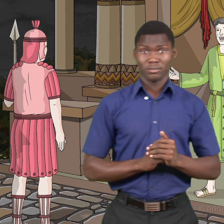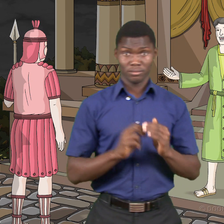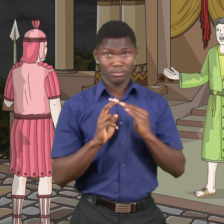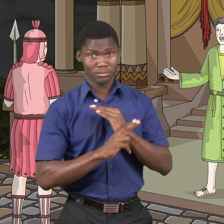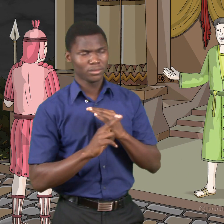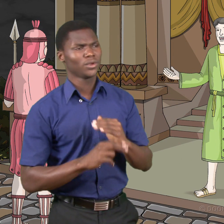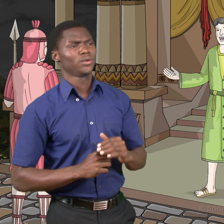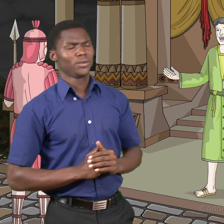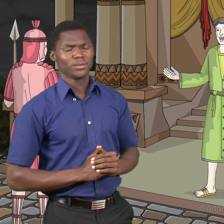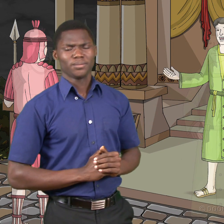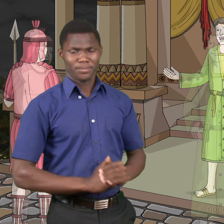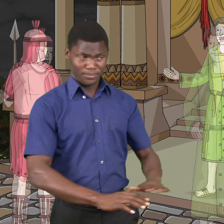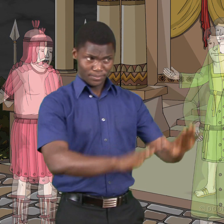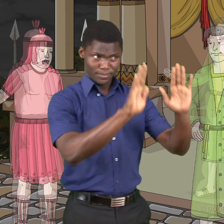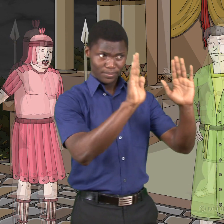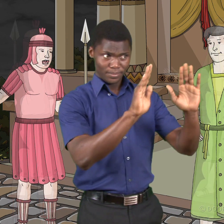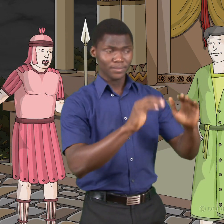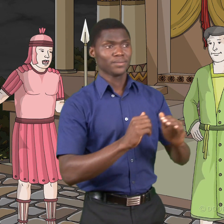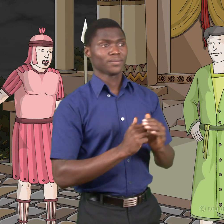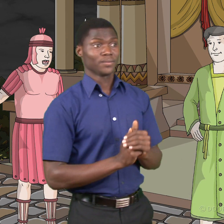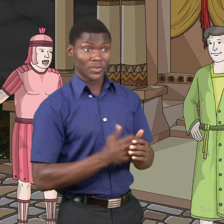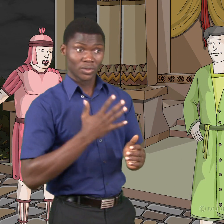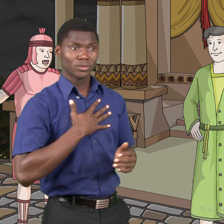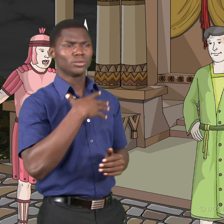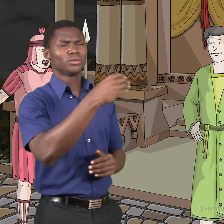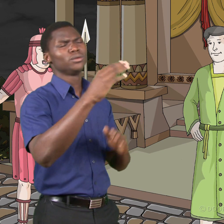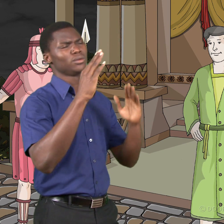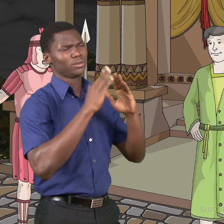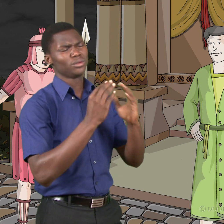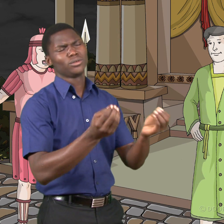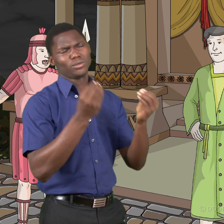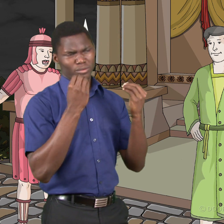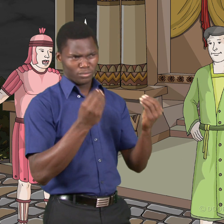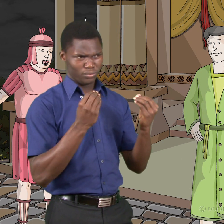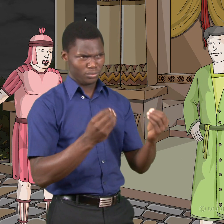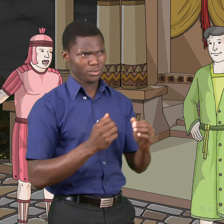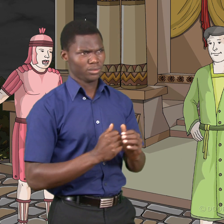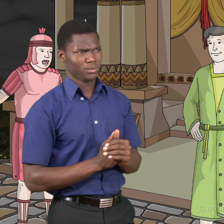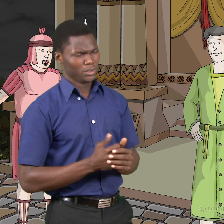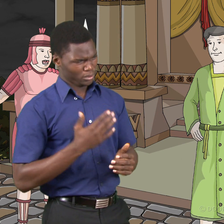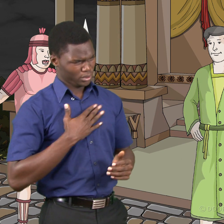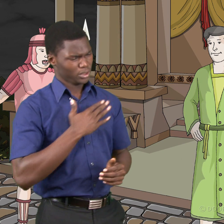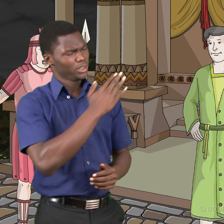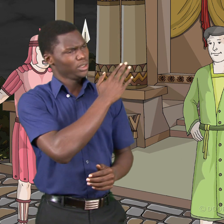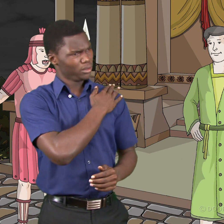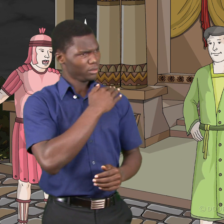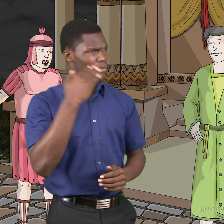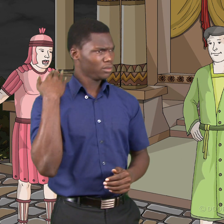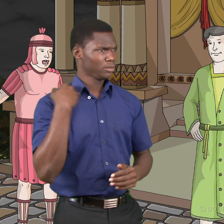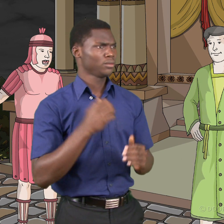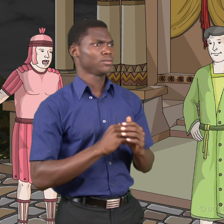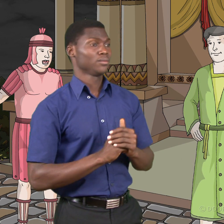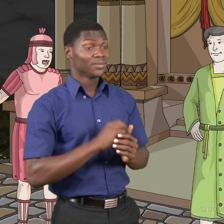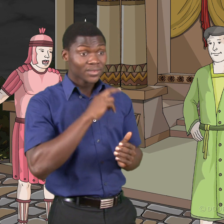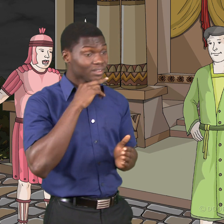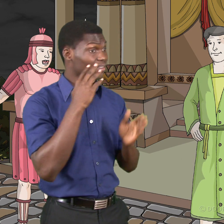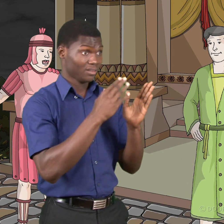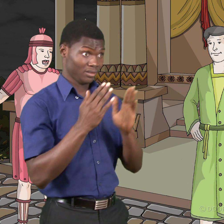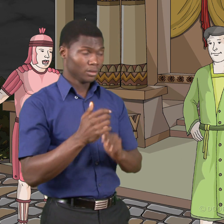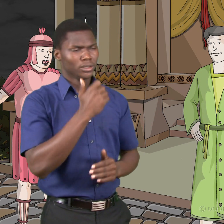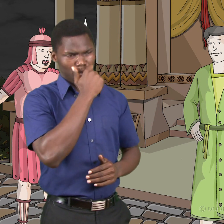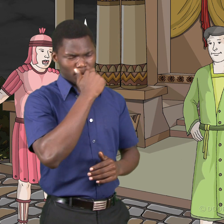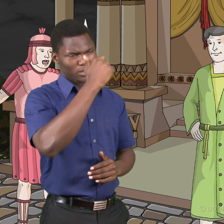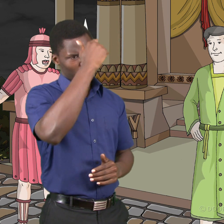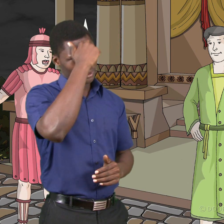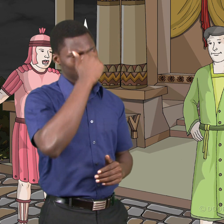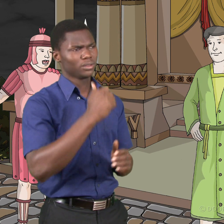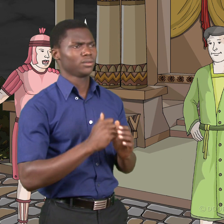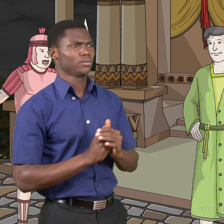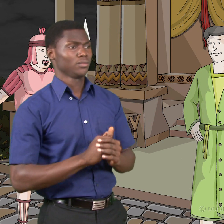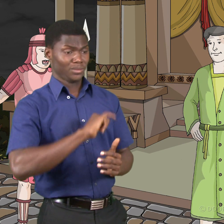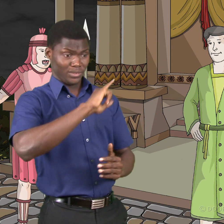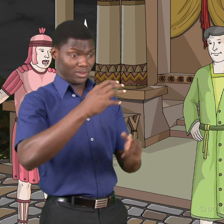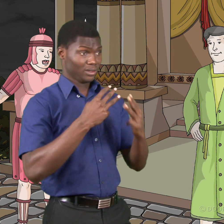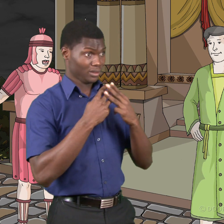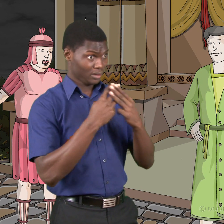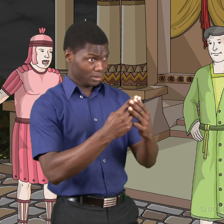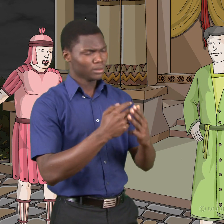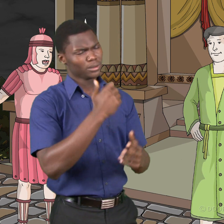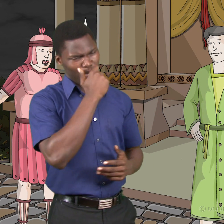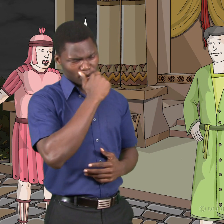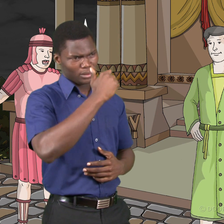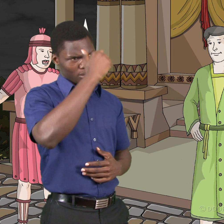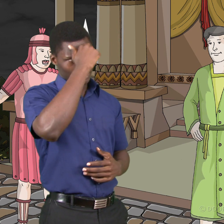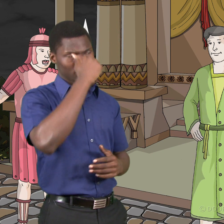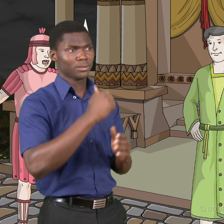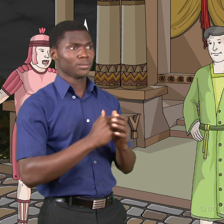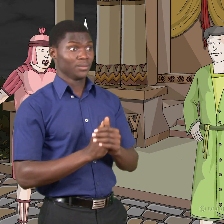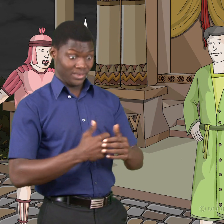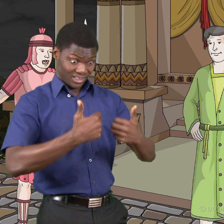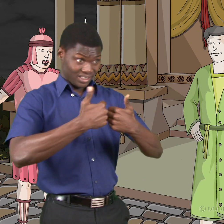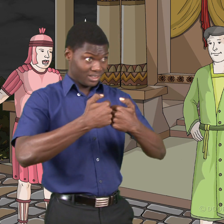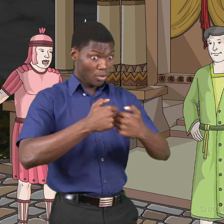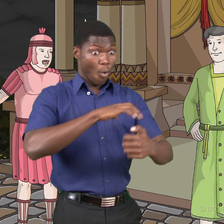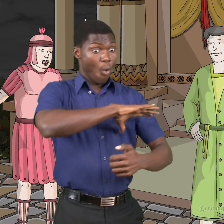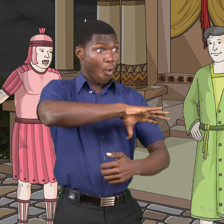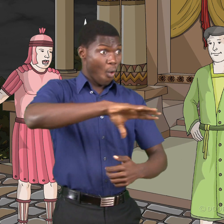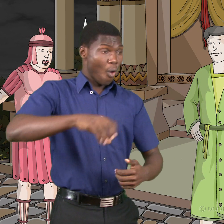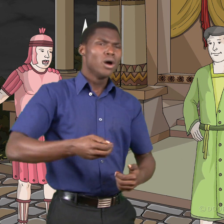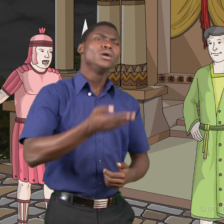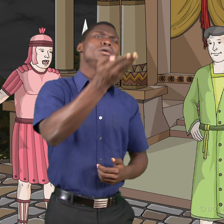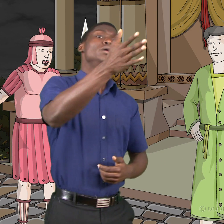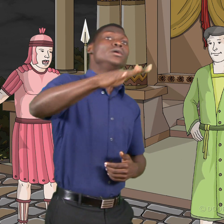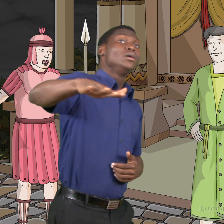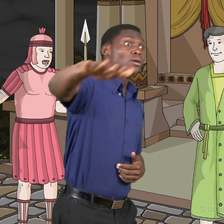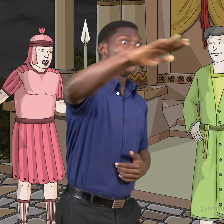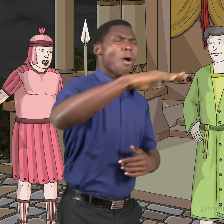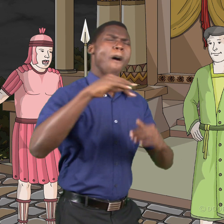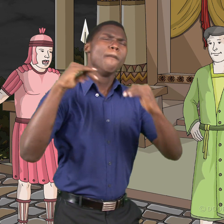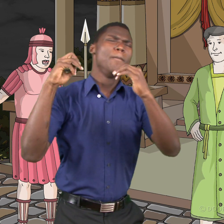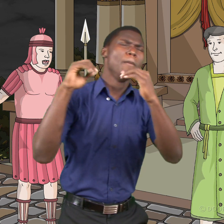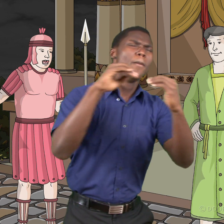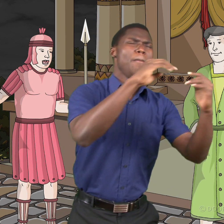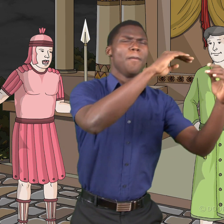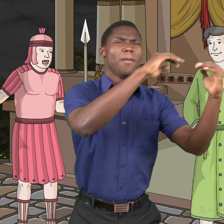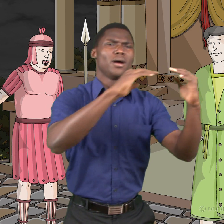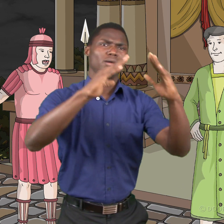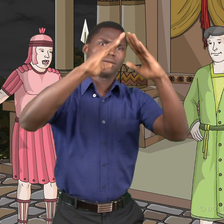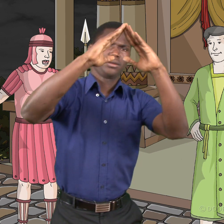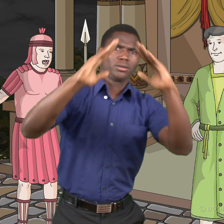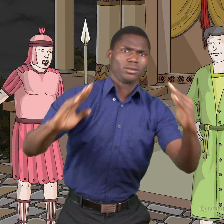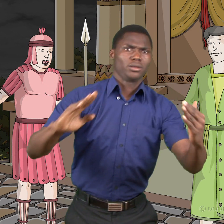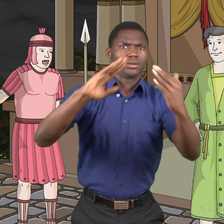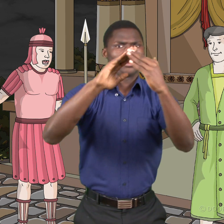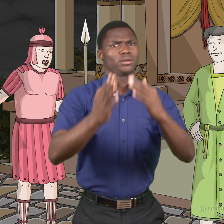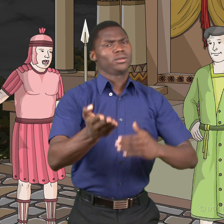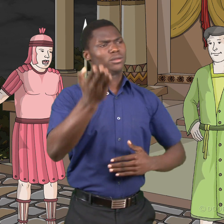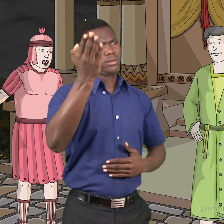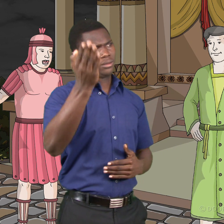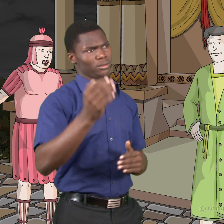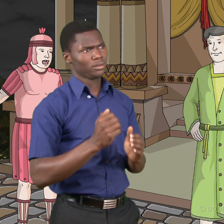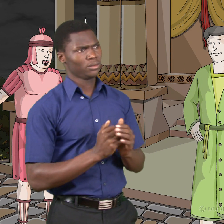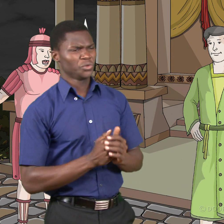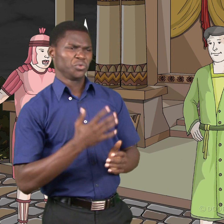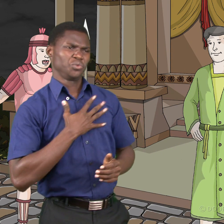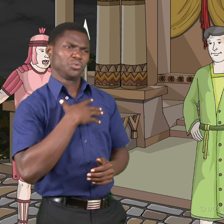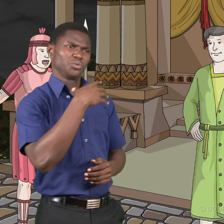Uriah answered, “The ark and Israel and Judah are dwelling in tents, and my master Joab and his soldiers are camped in the open field.